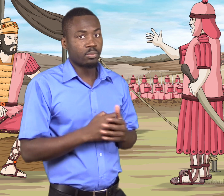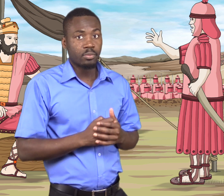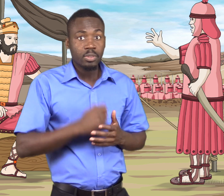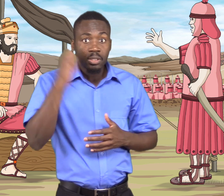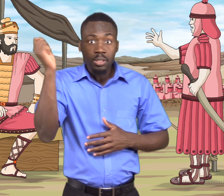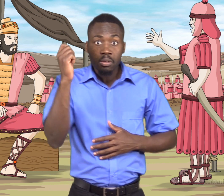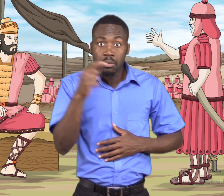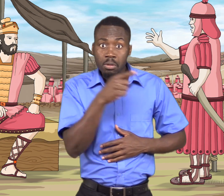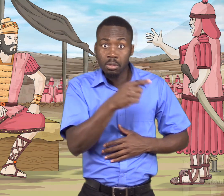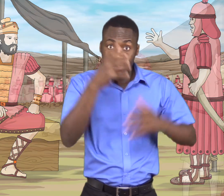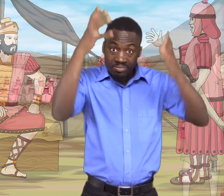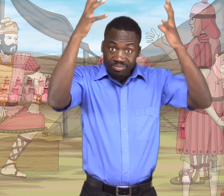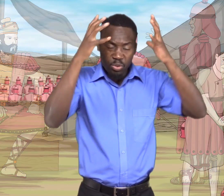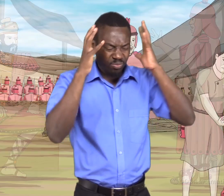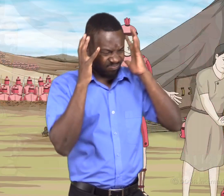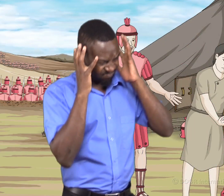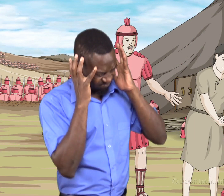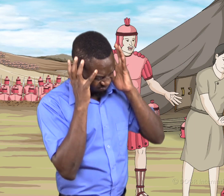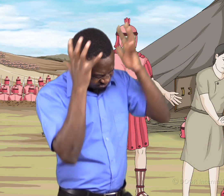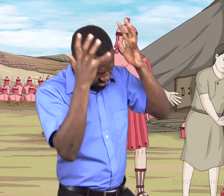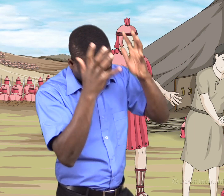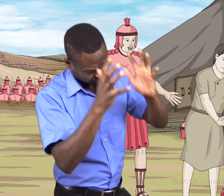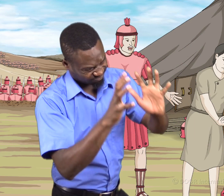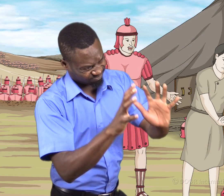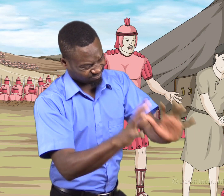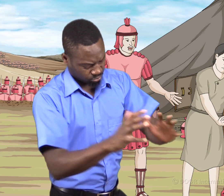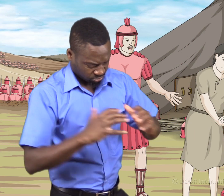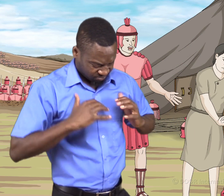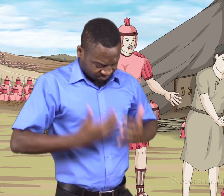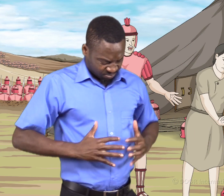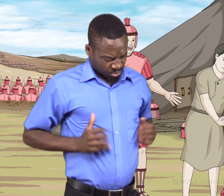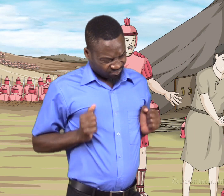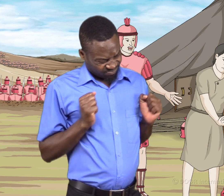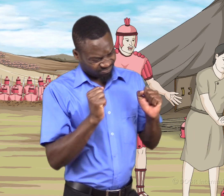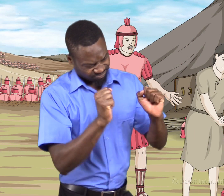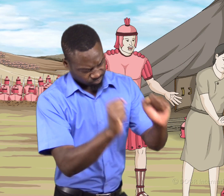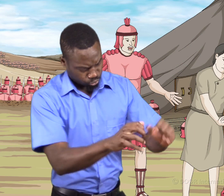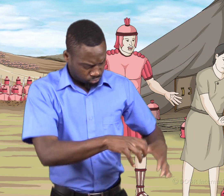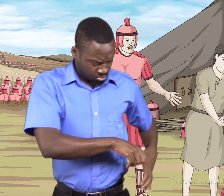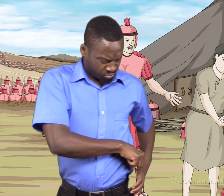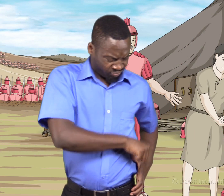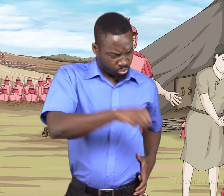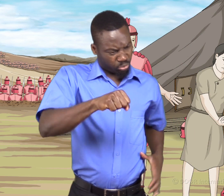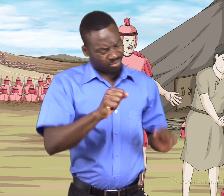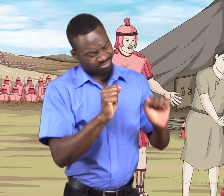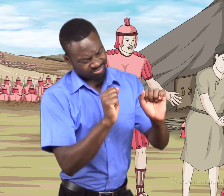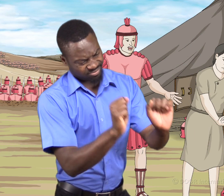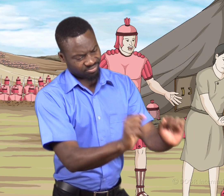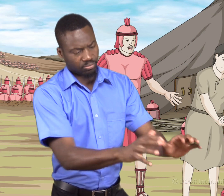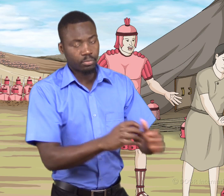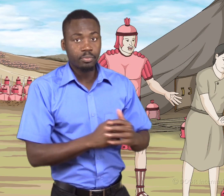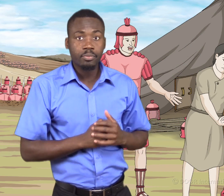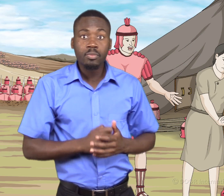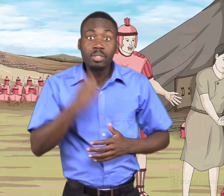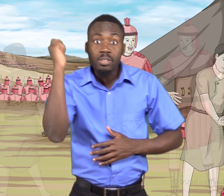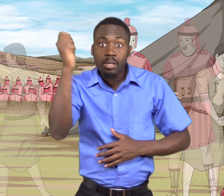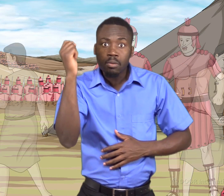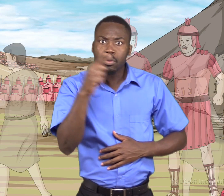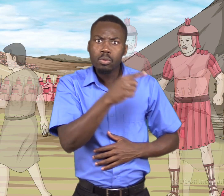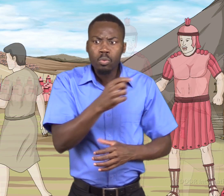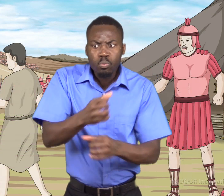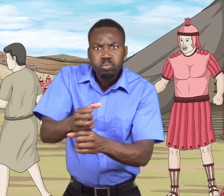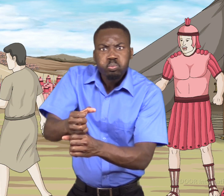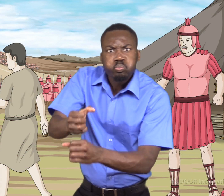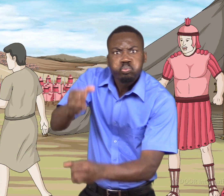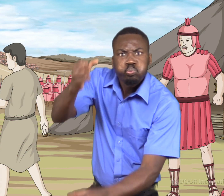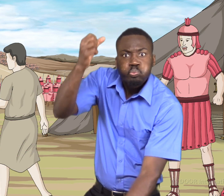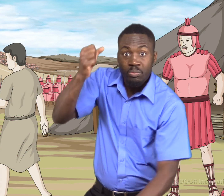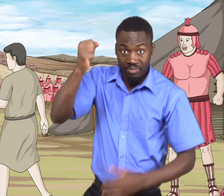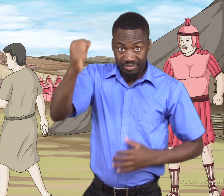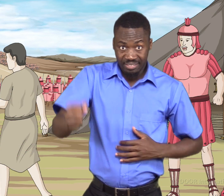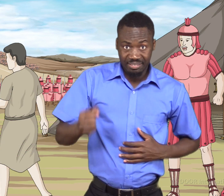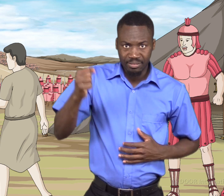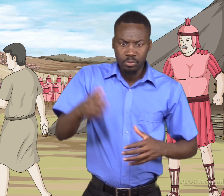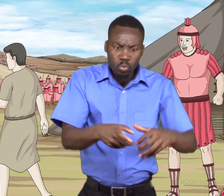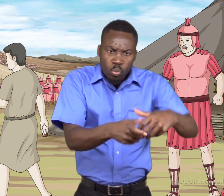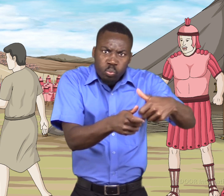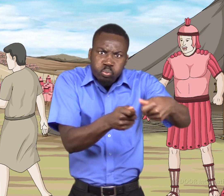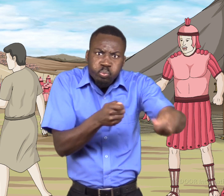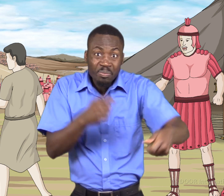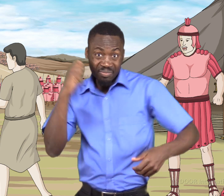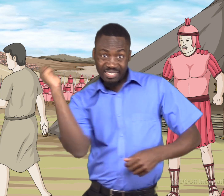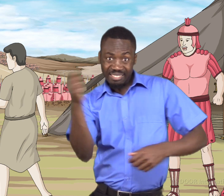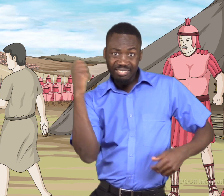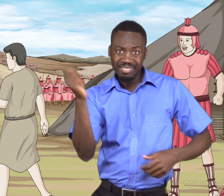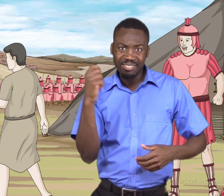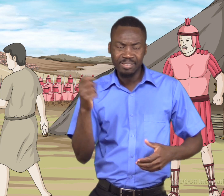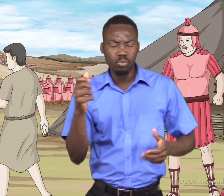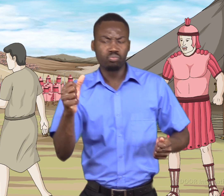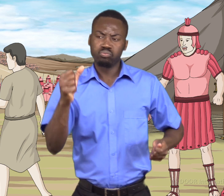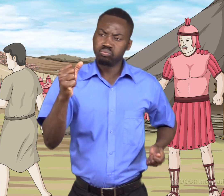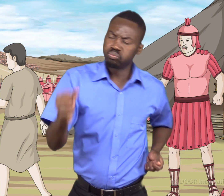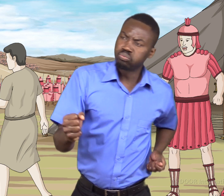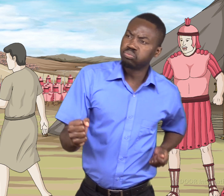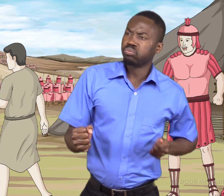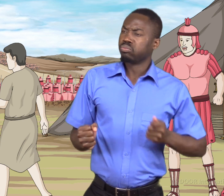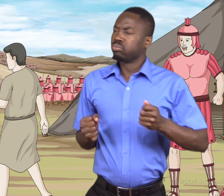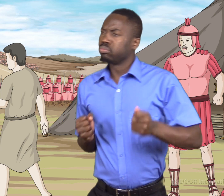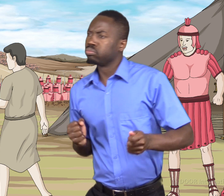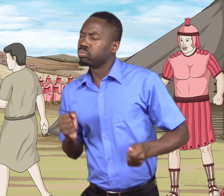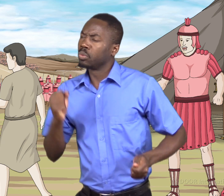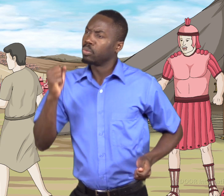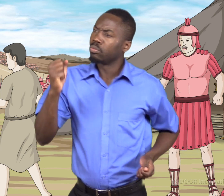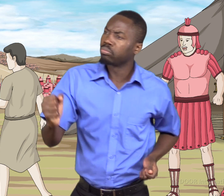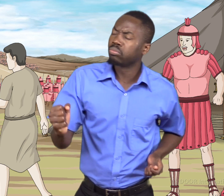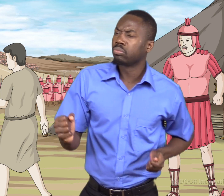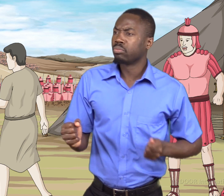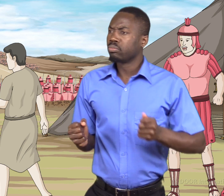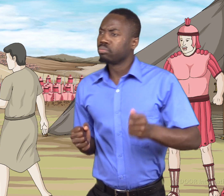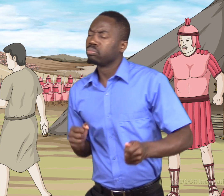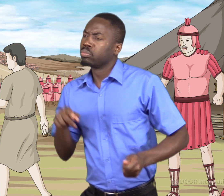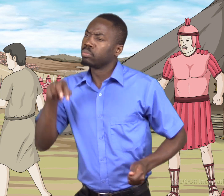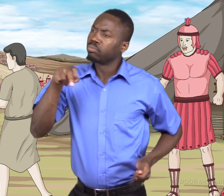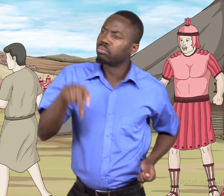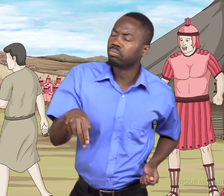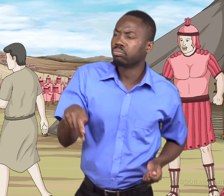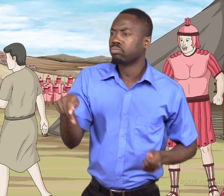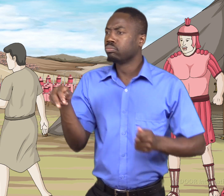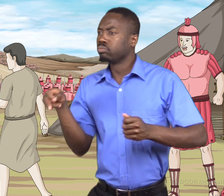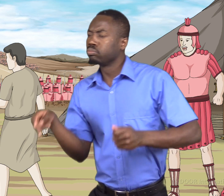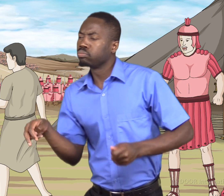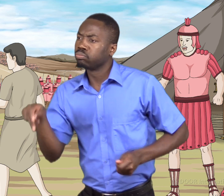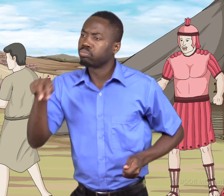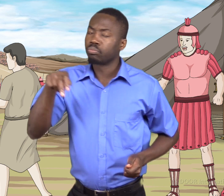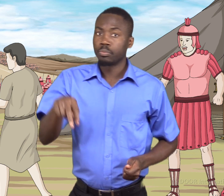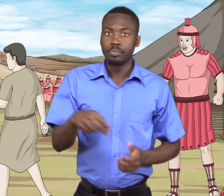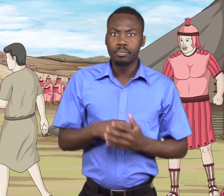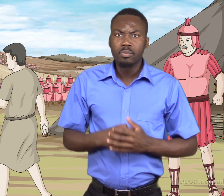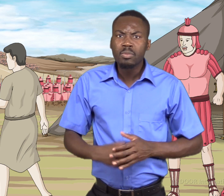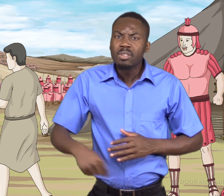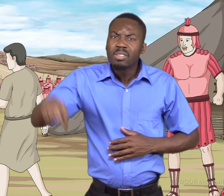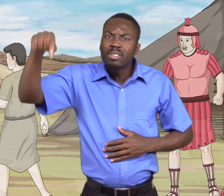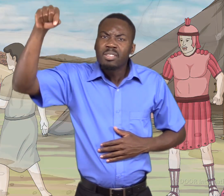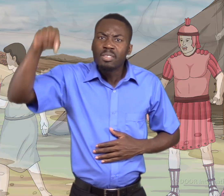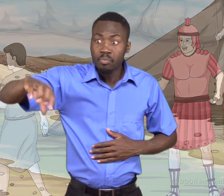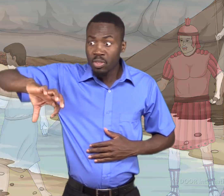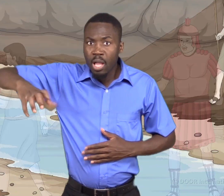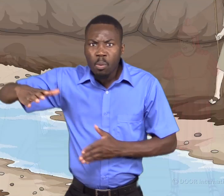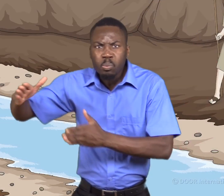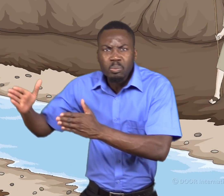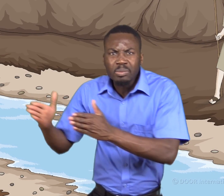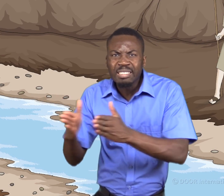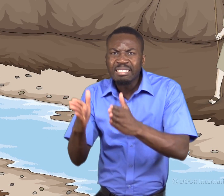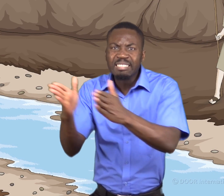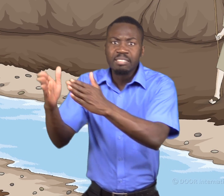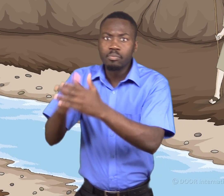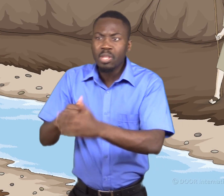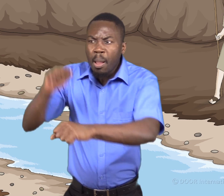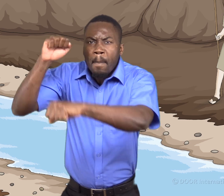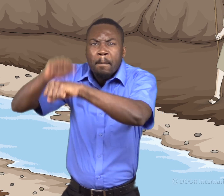So David took them off.